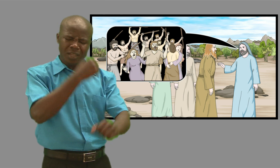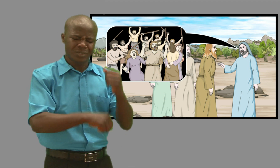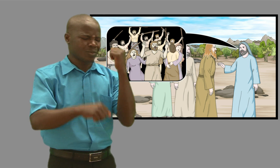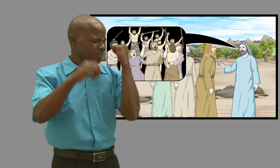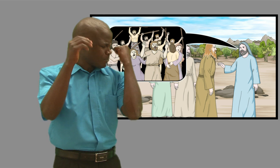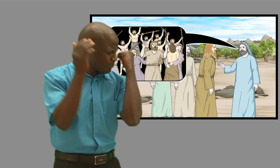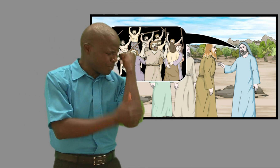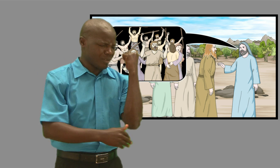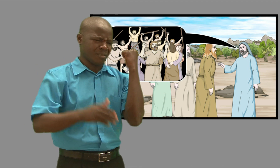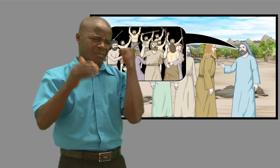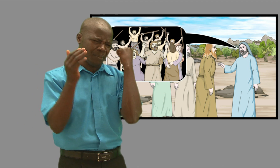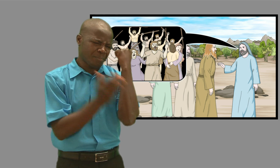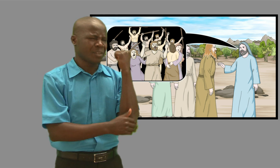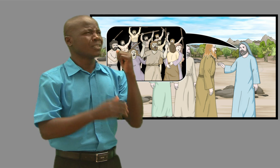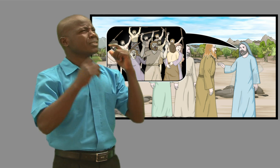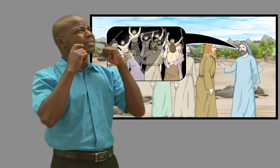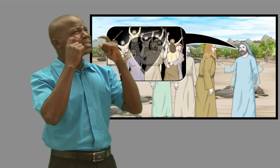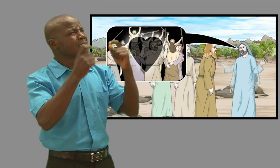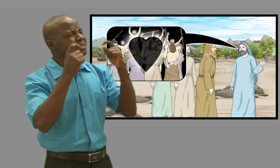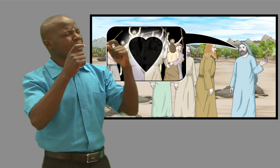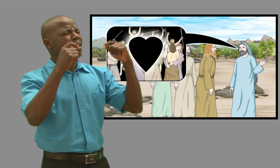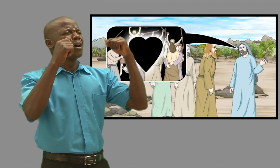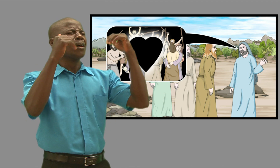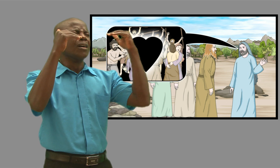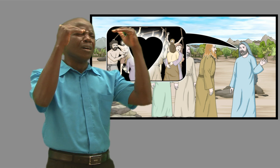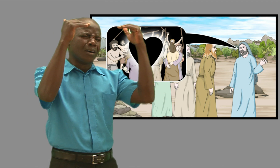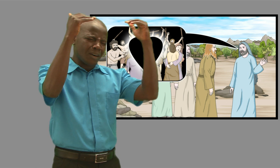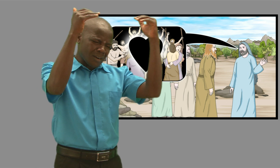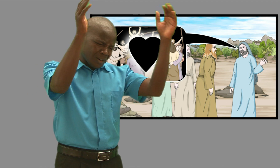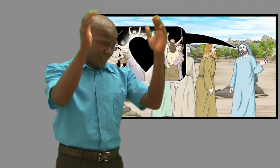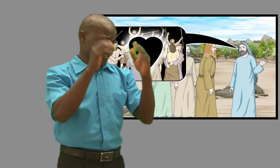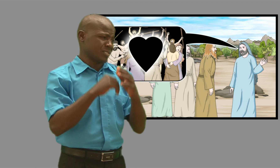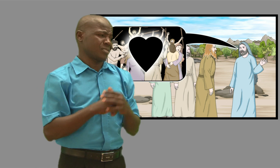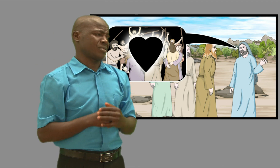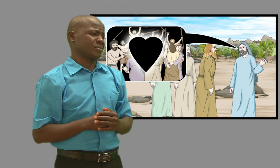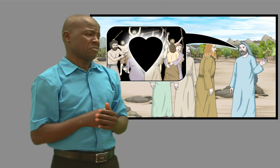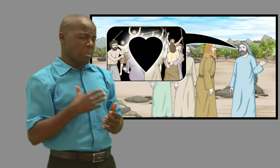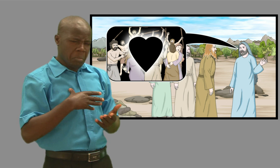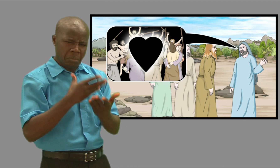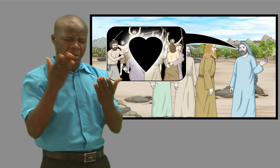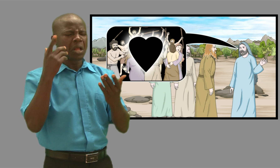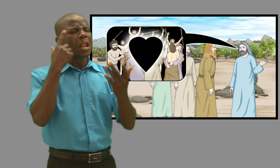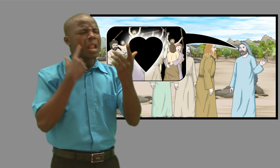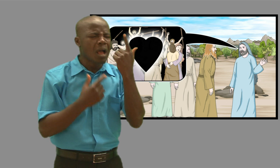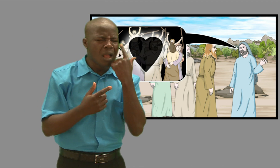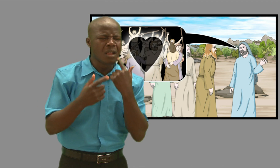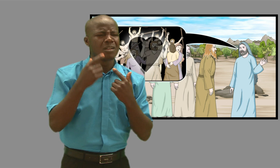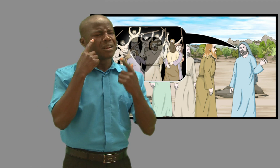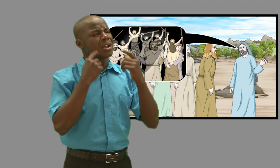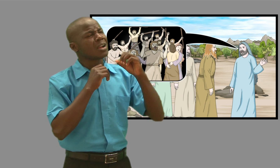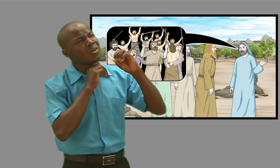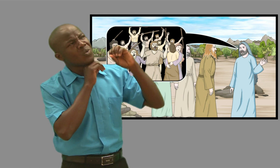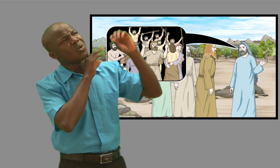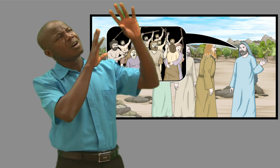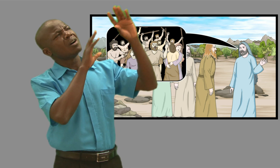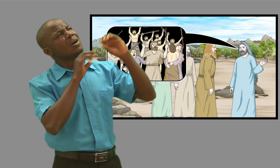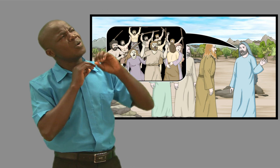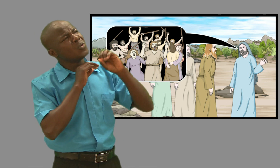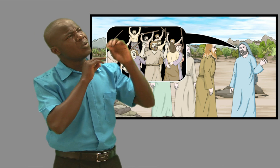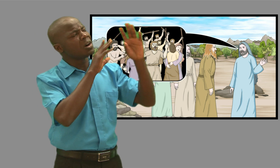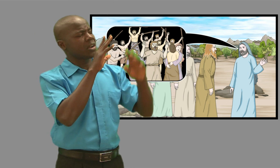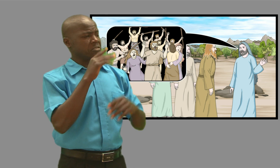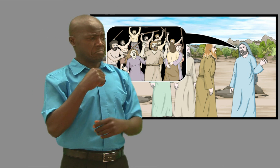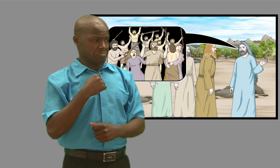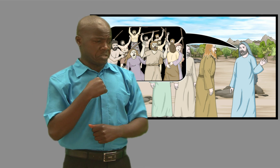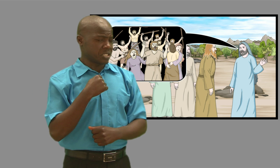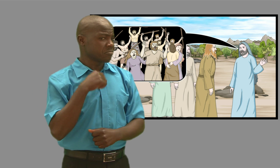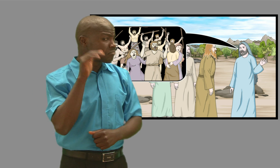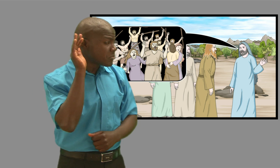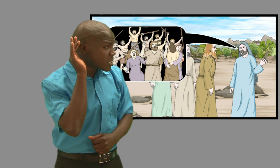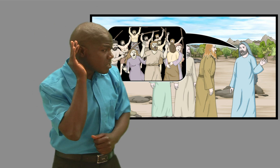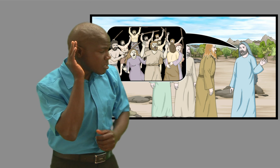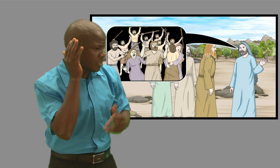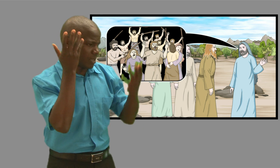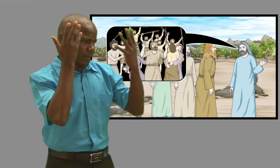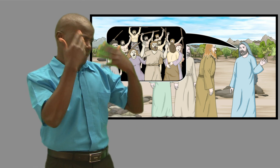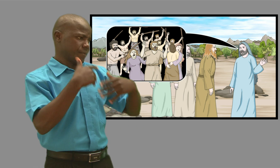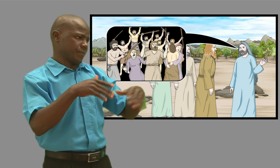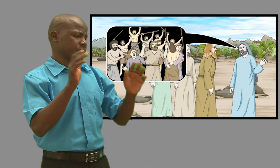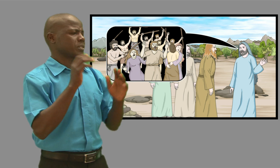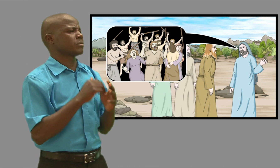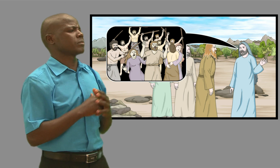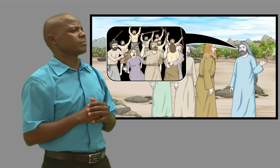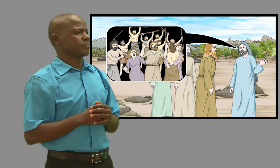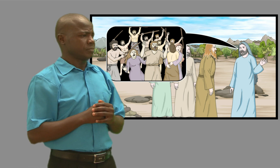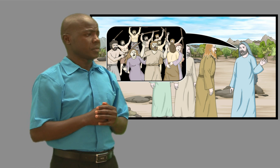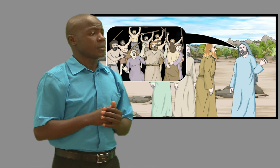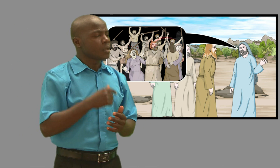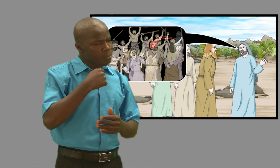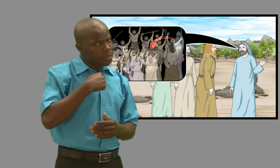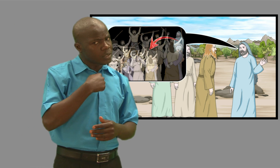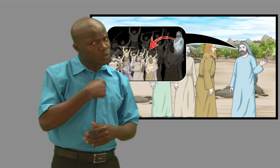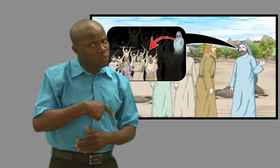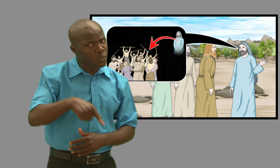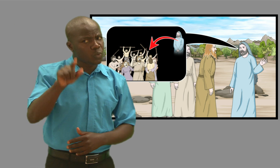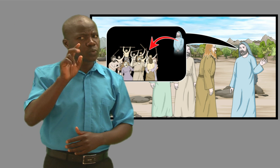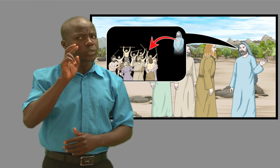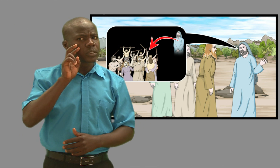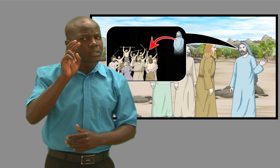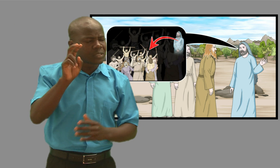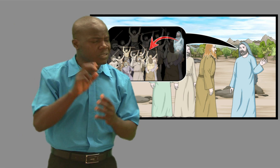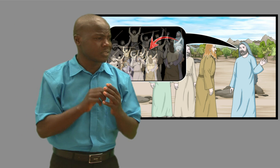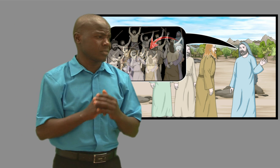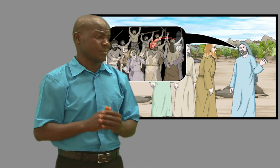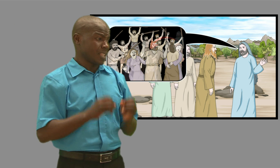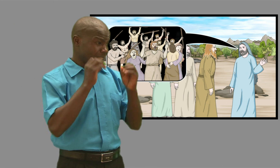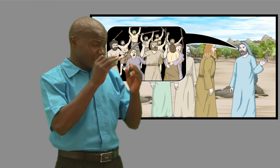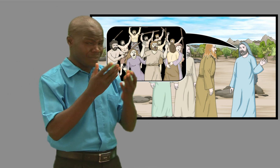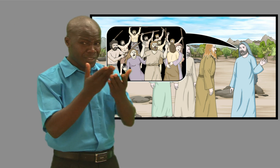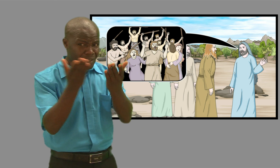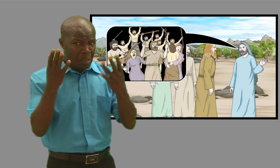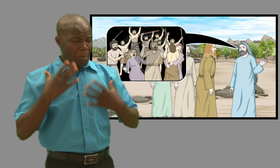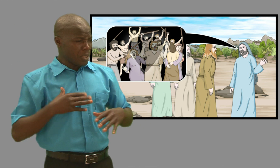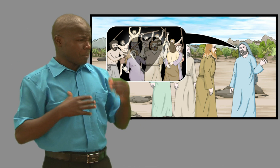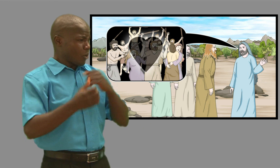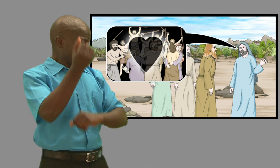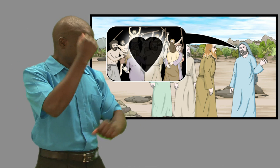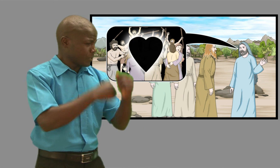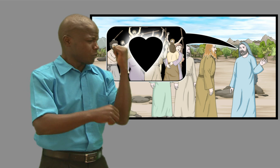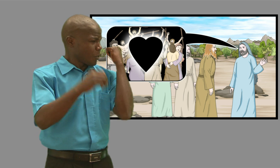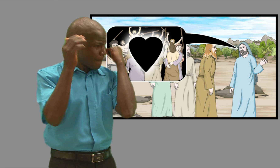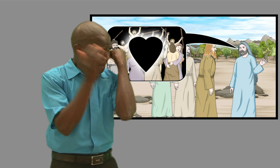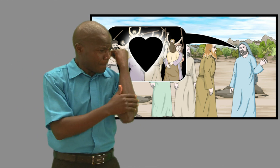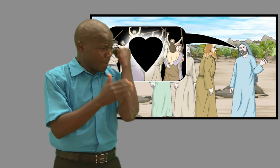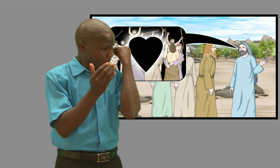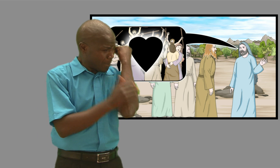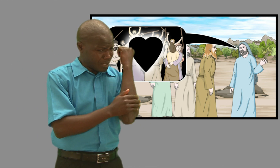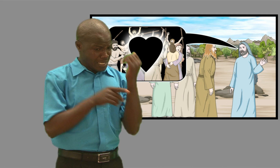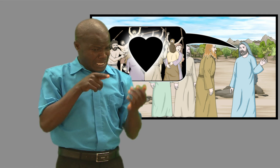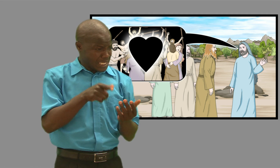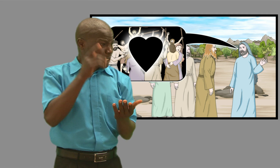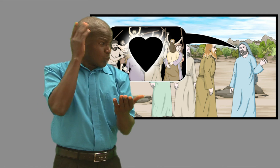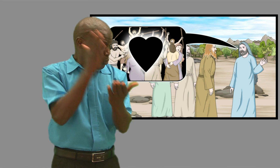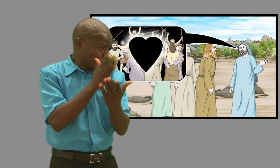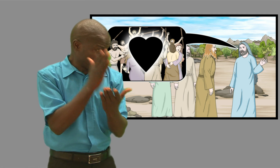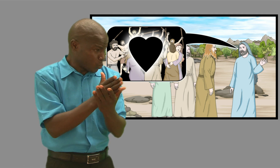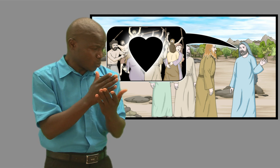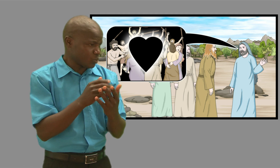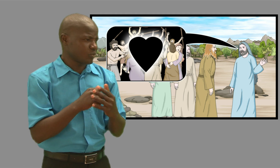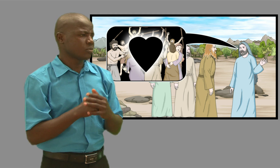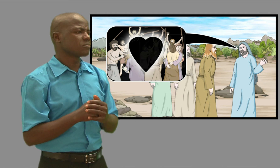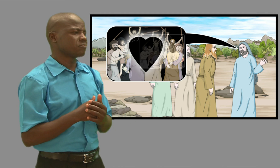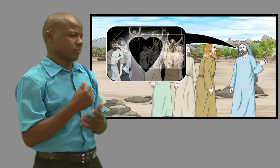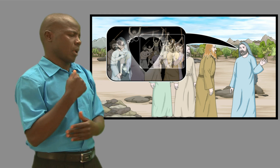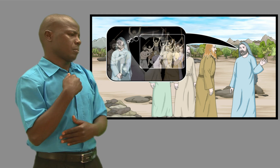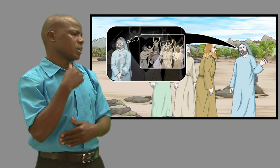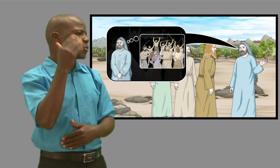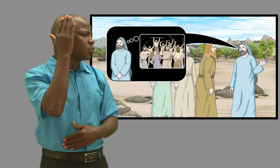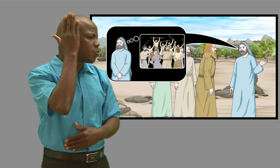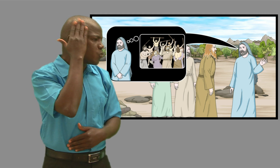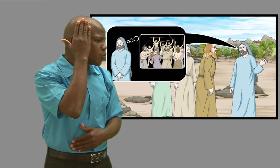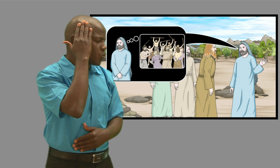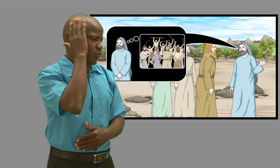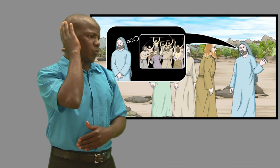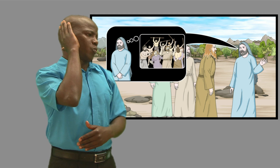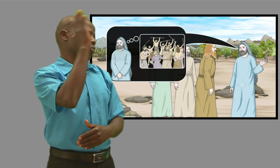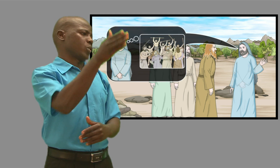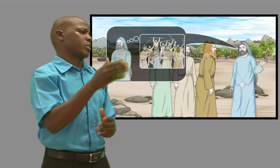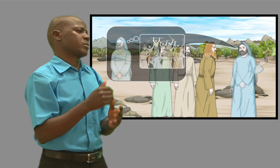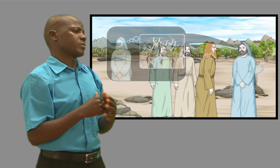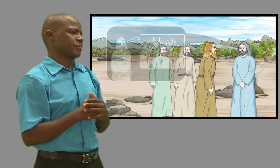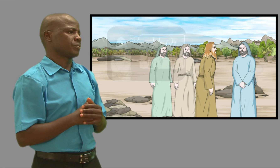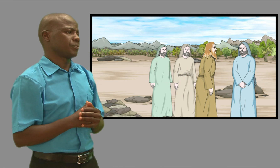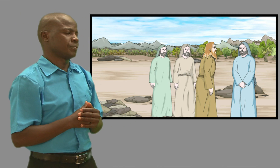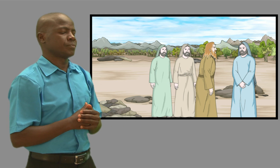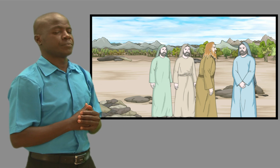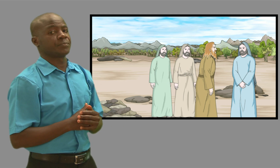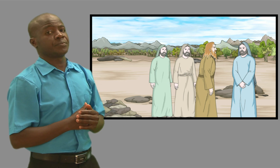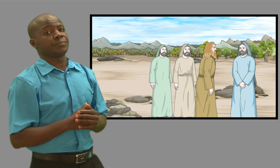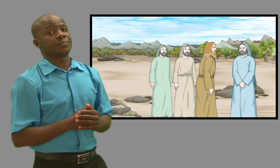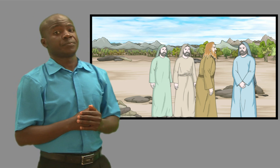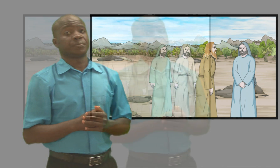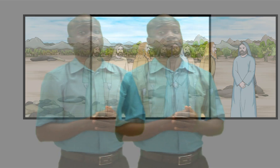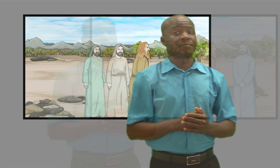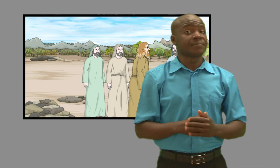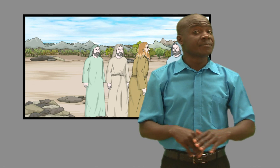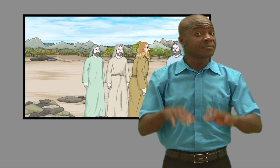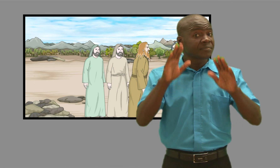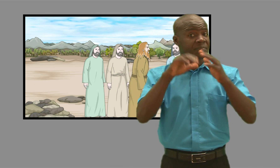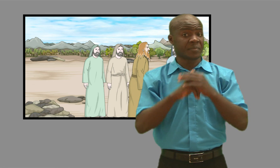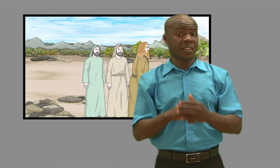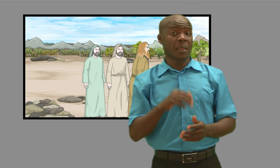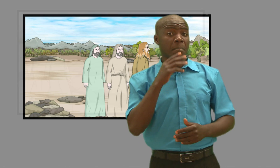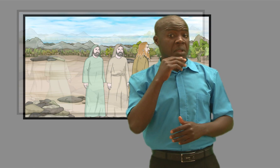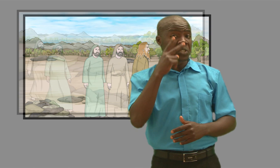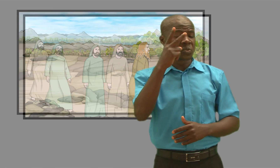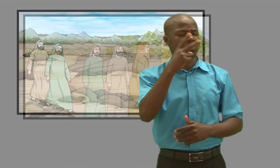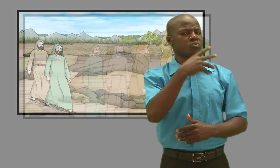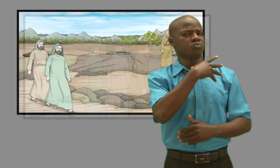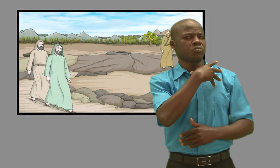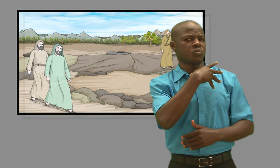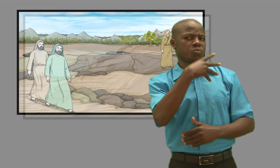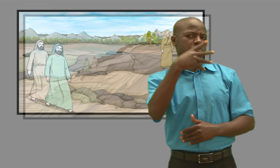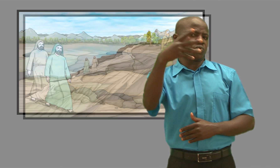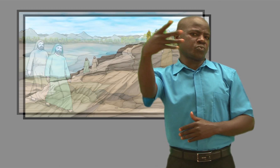Because their sin is so grievous, I will go down to see if their actions fully justify the outcry that has reached Me. If not, I will find out.”